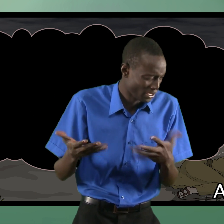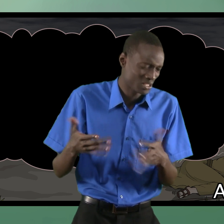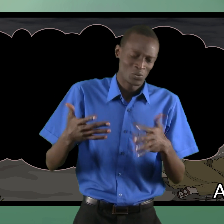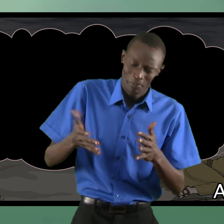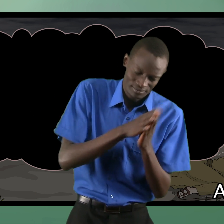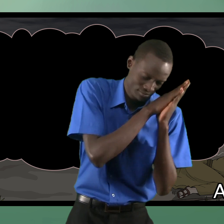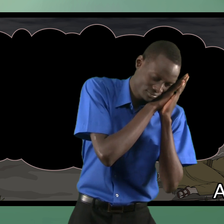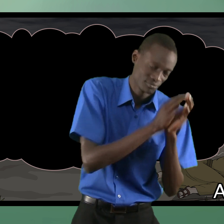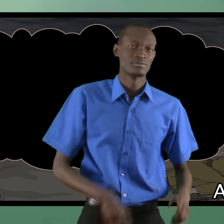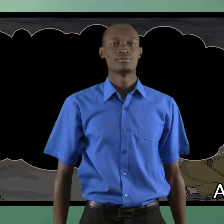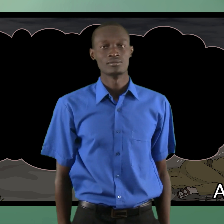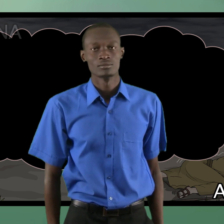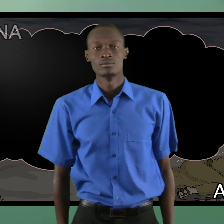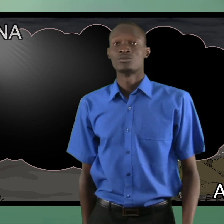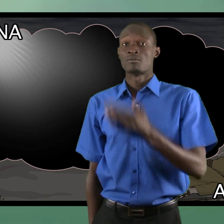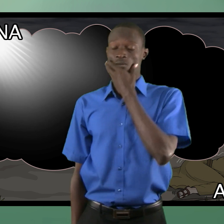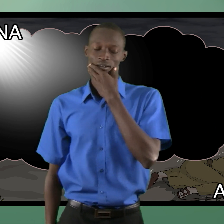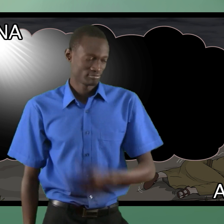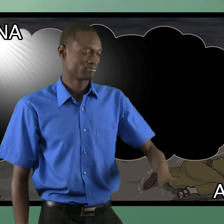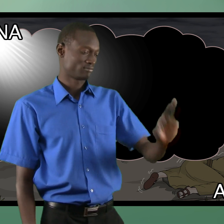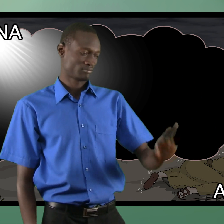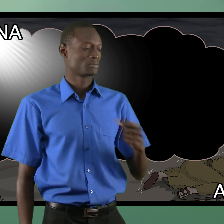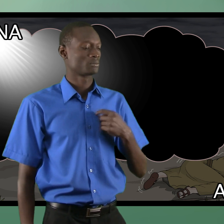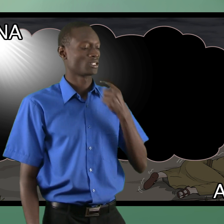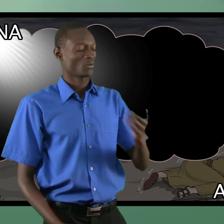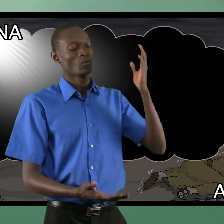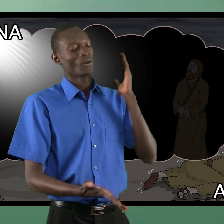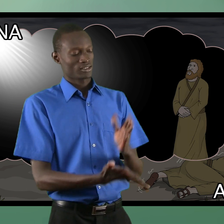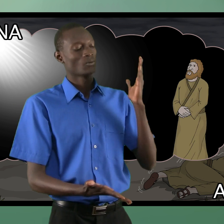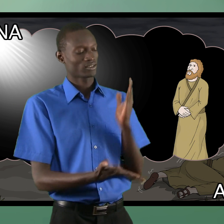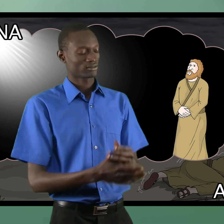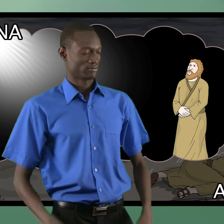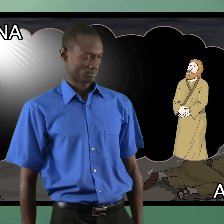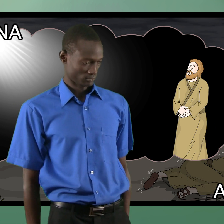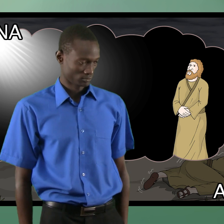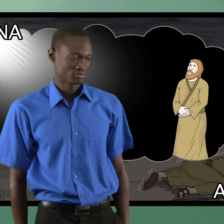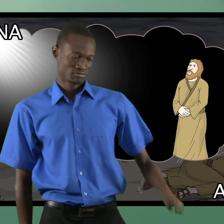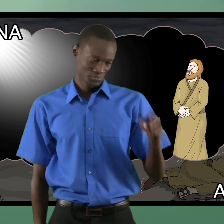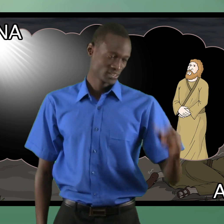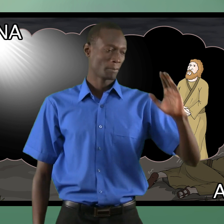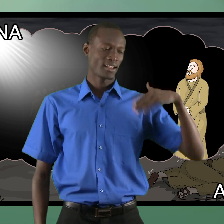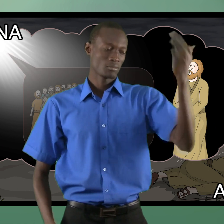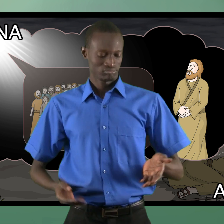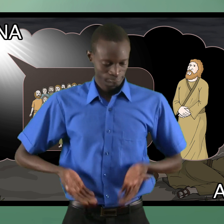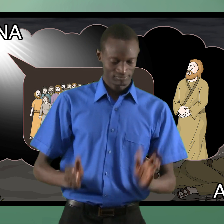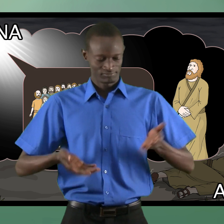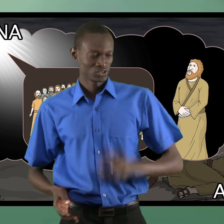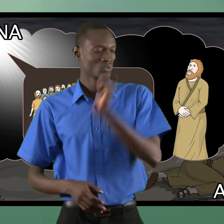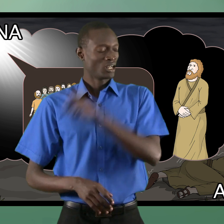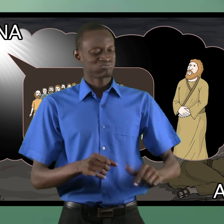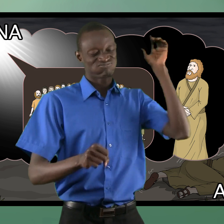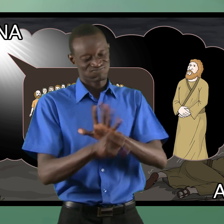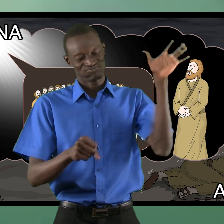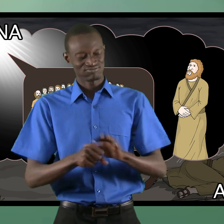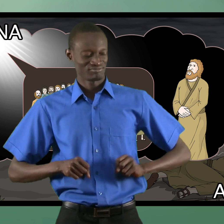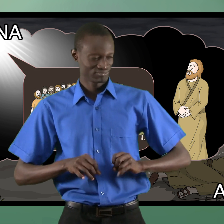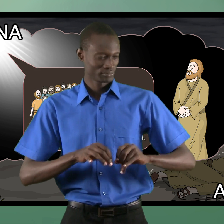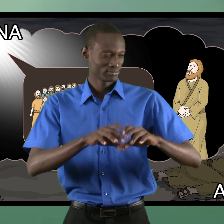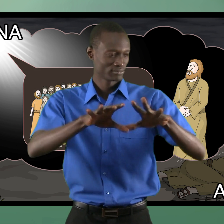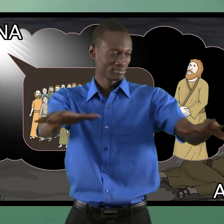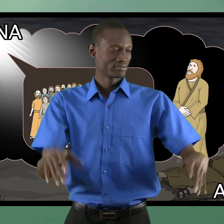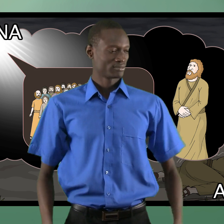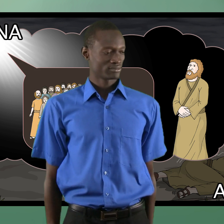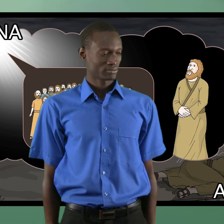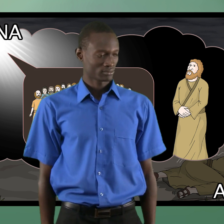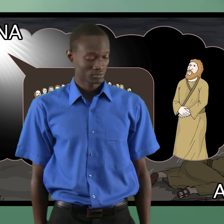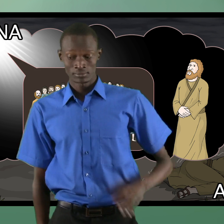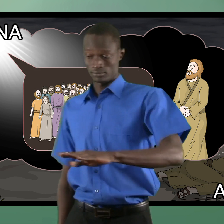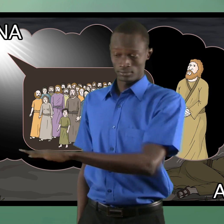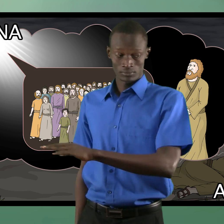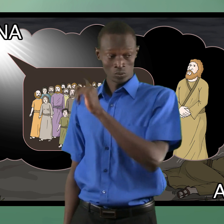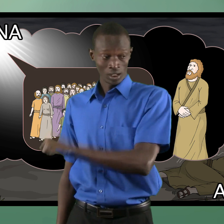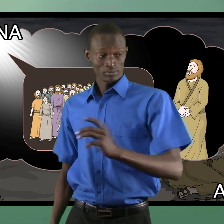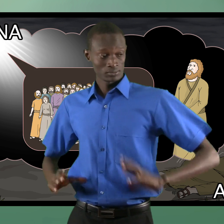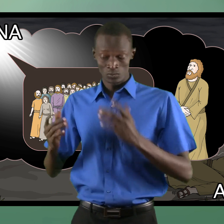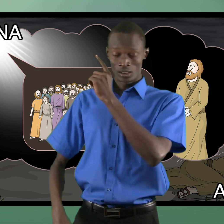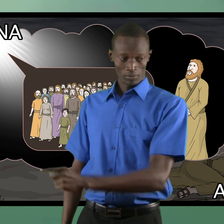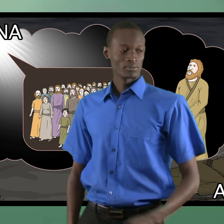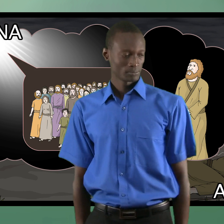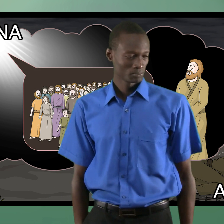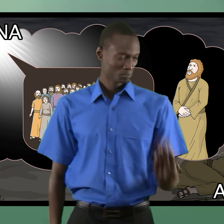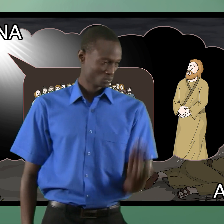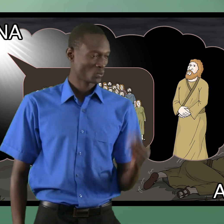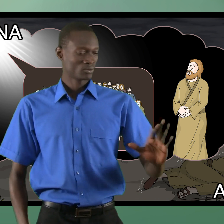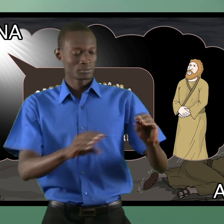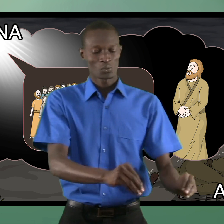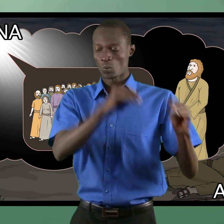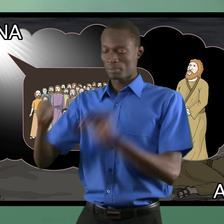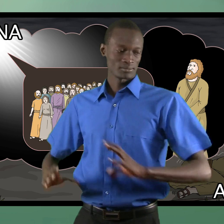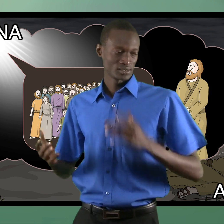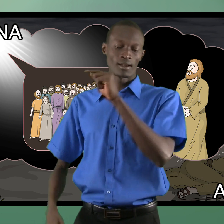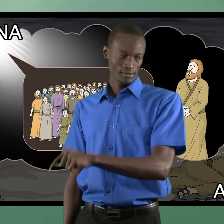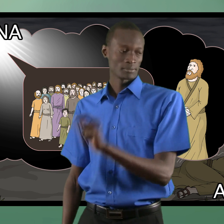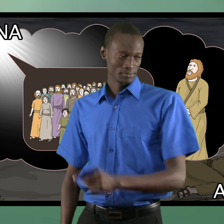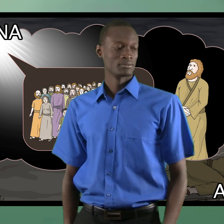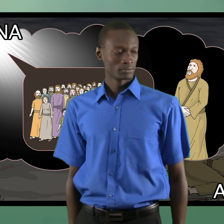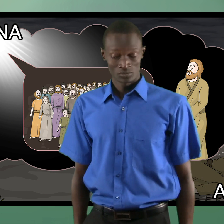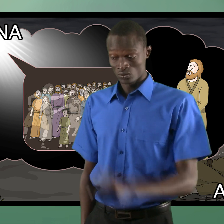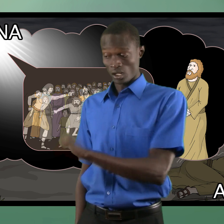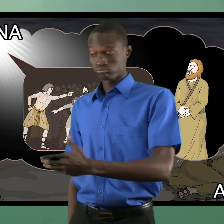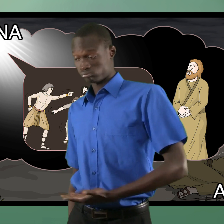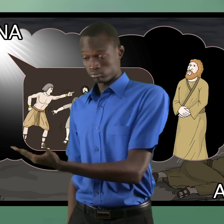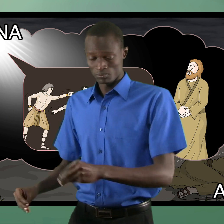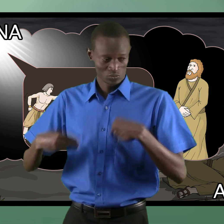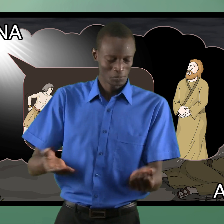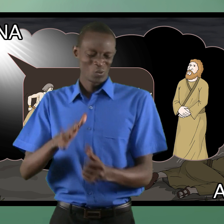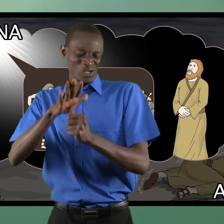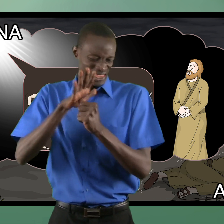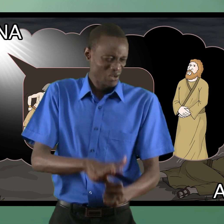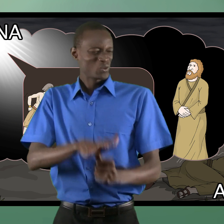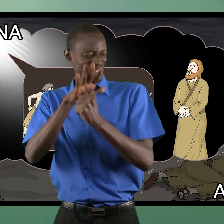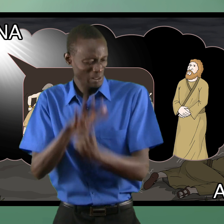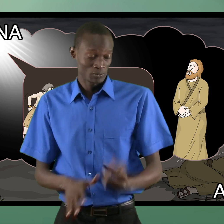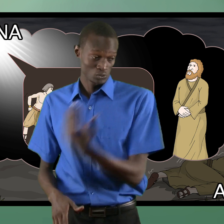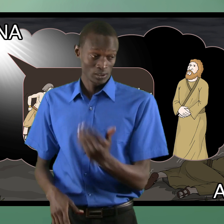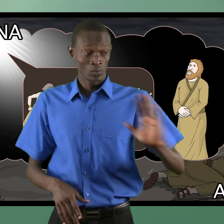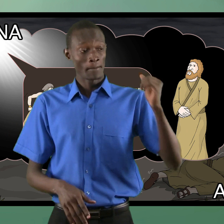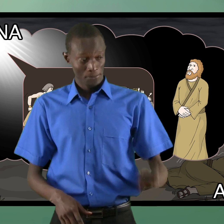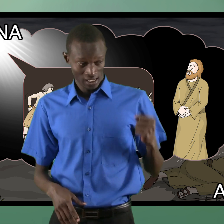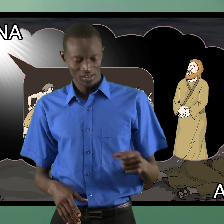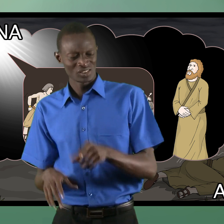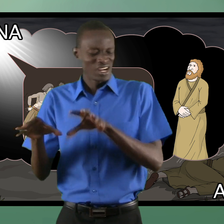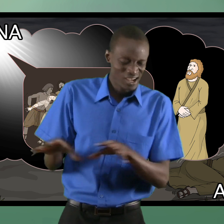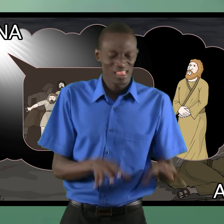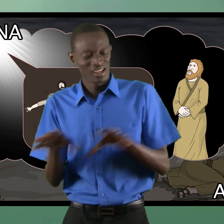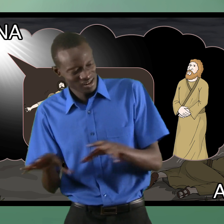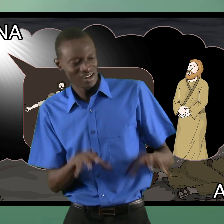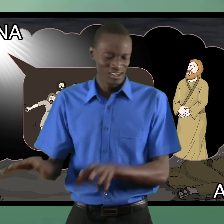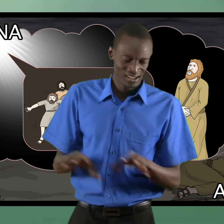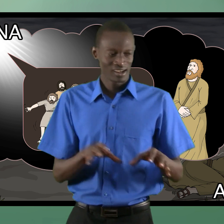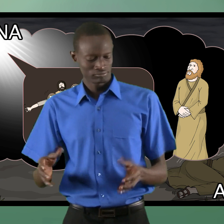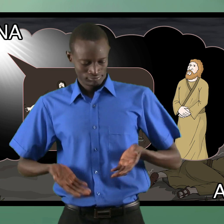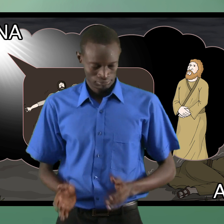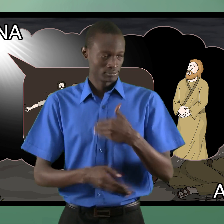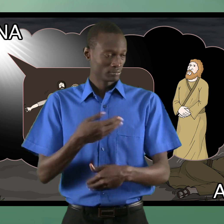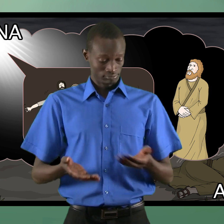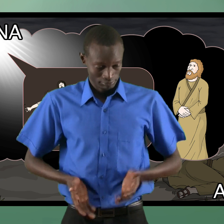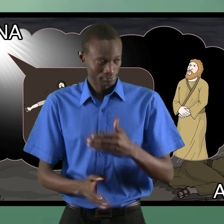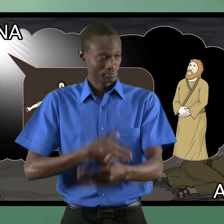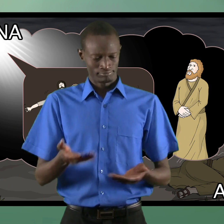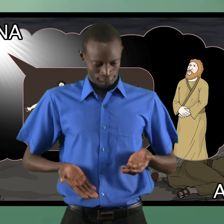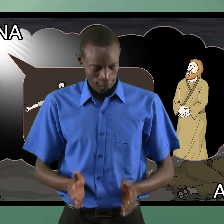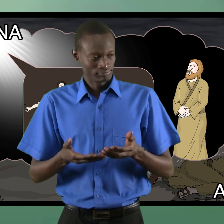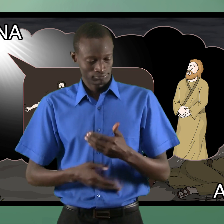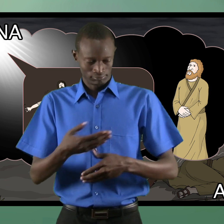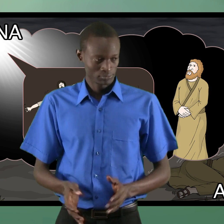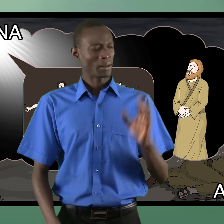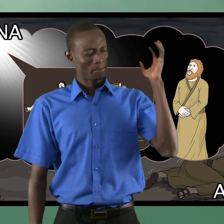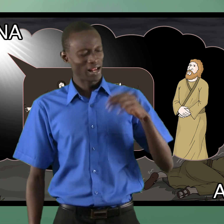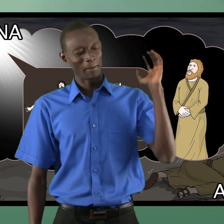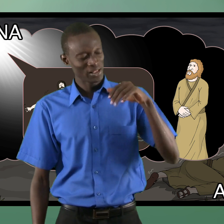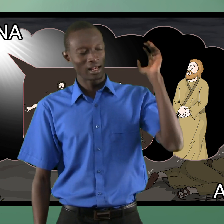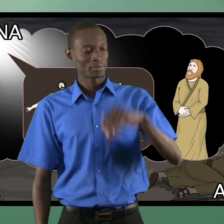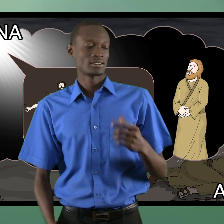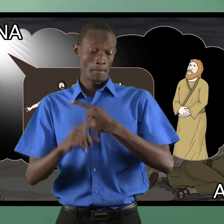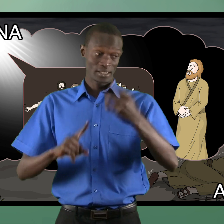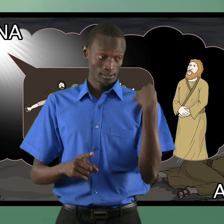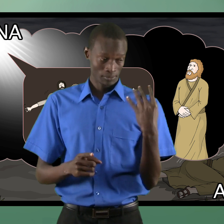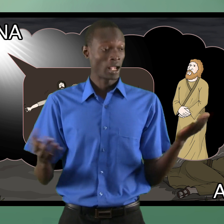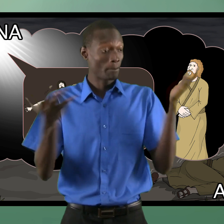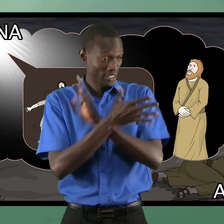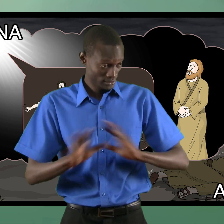Then the LORD said to Abram, “Know for certain that your descendants will be strangers in a land that is not their own, and they will be enslaved and mistreated four hundred years.